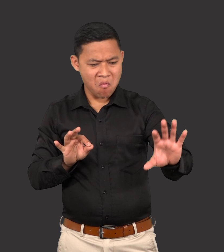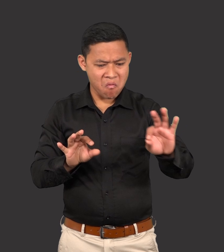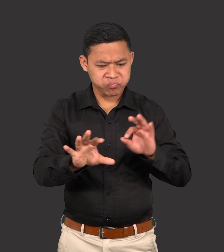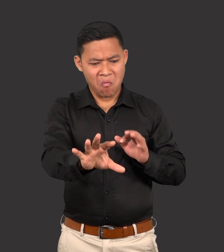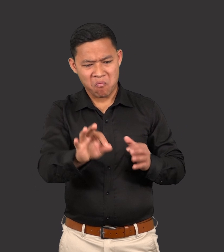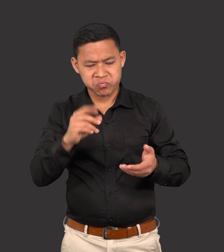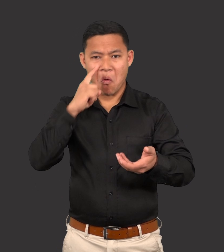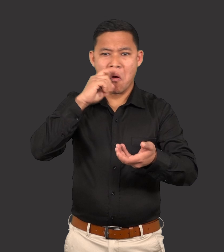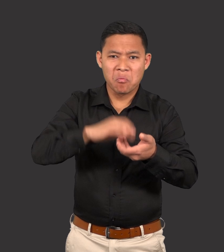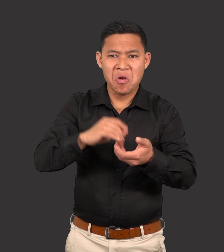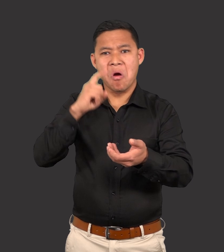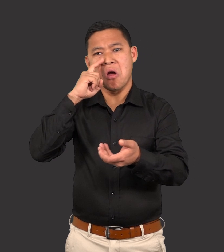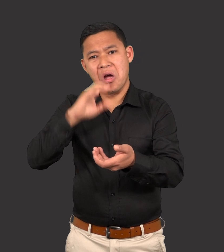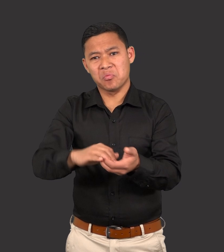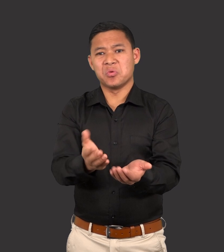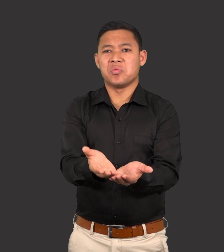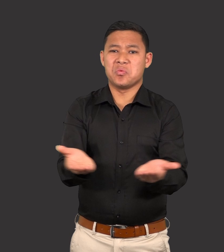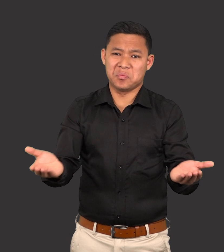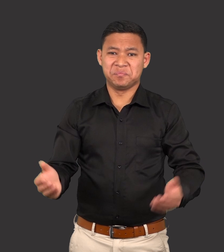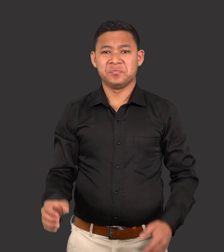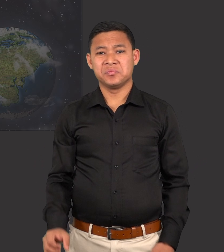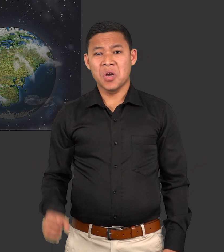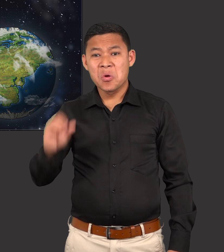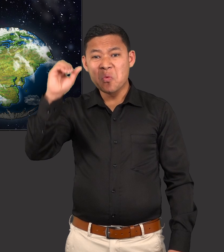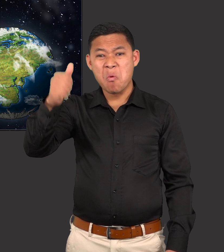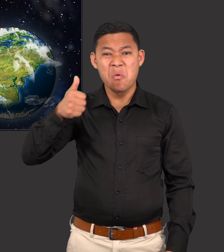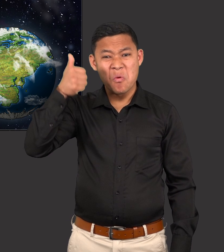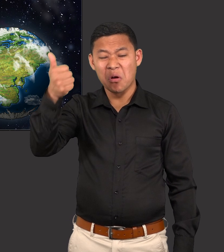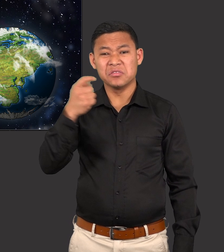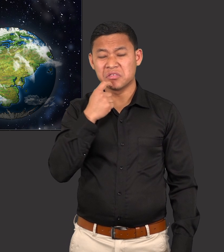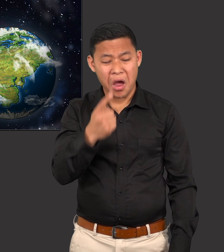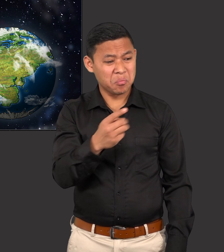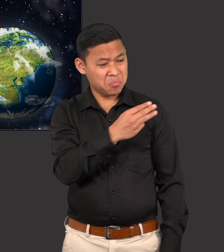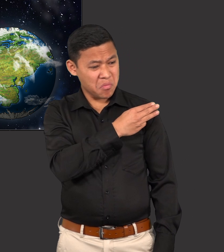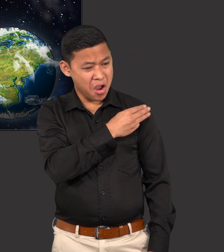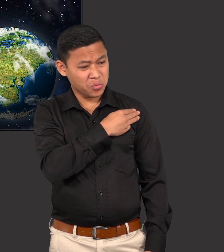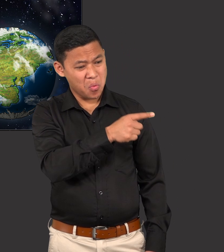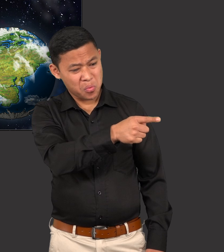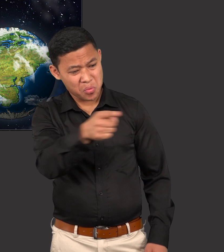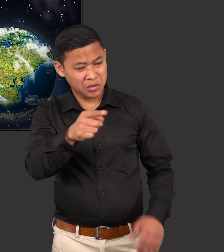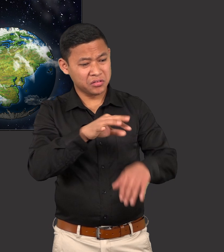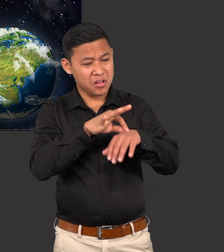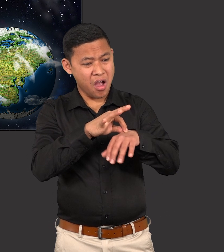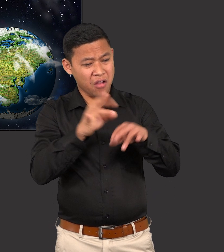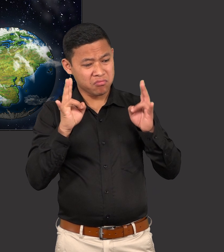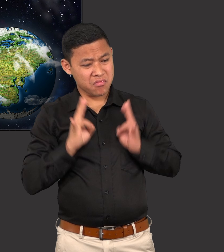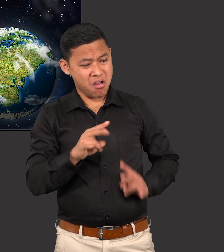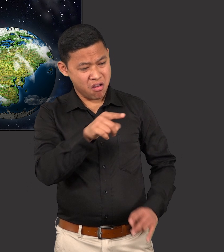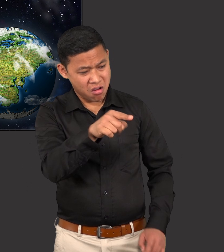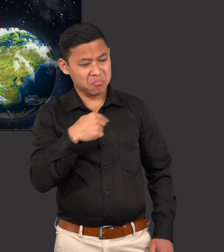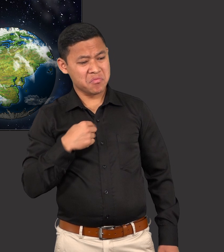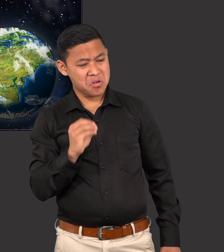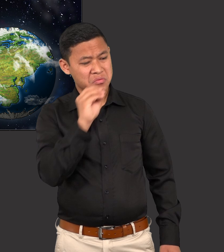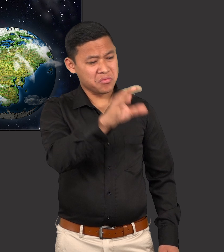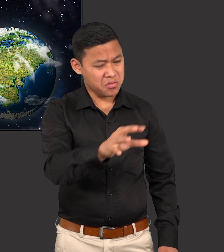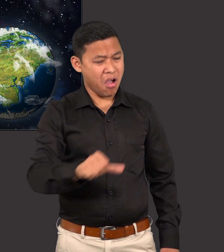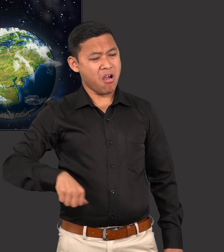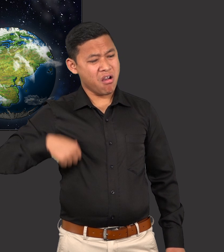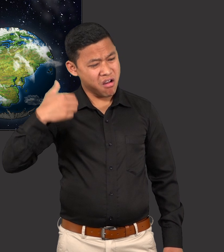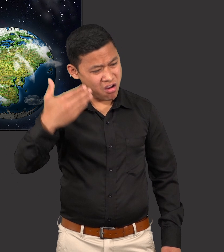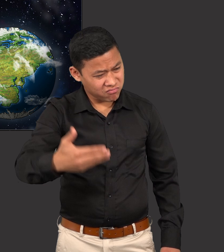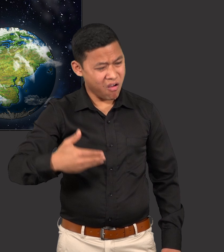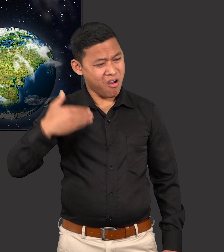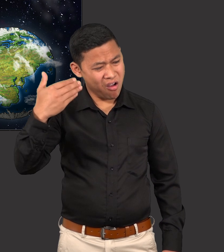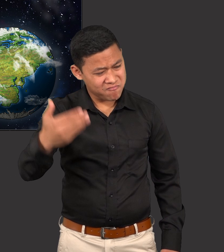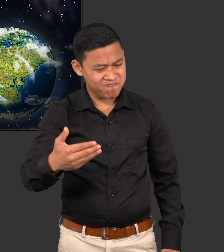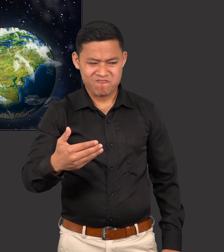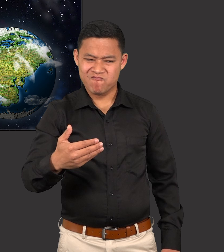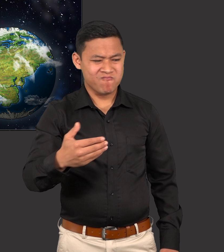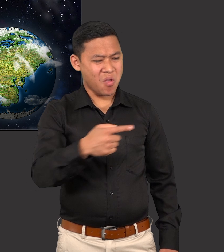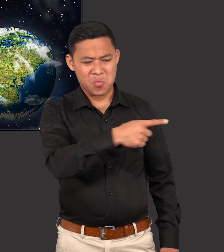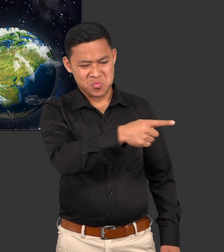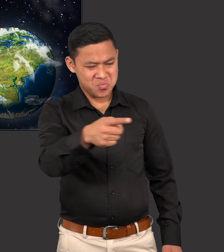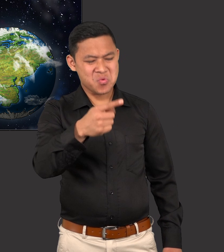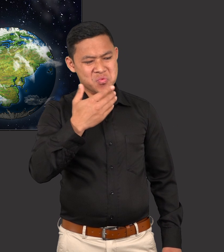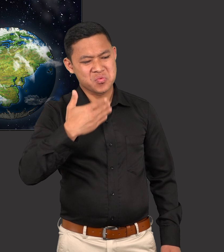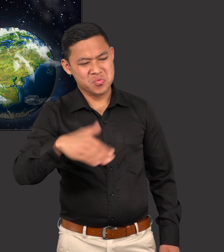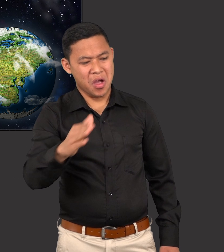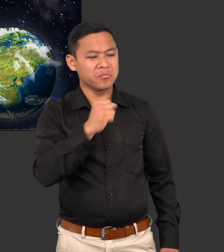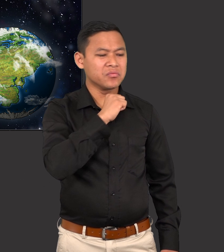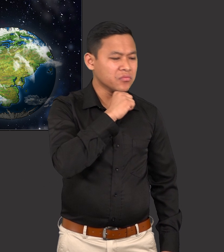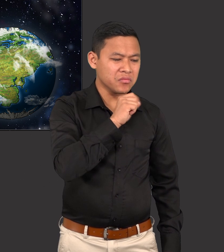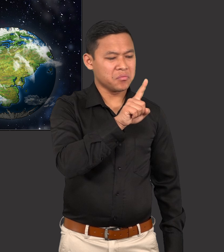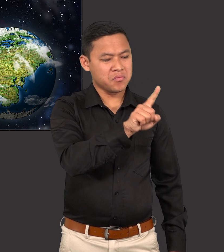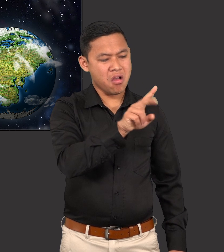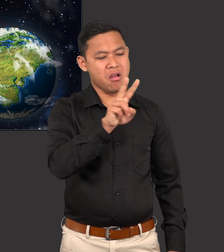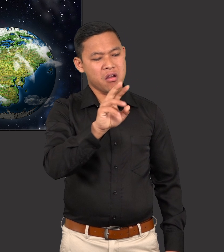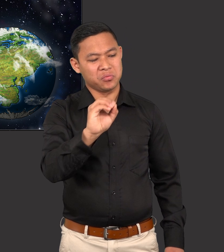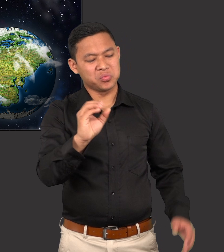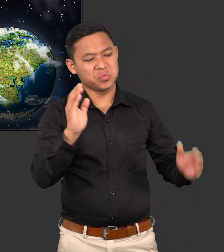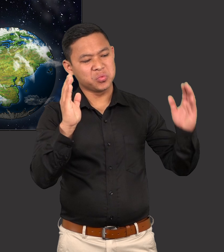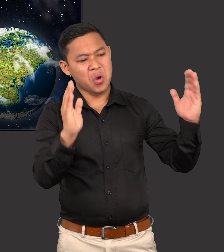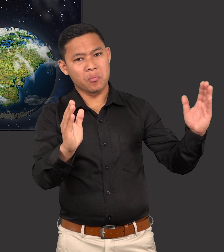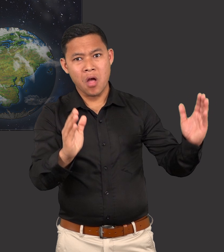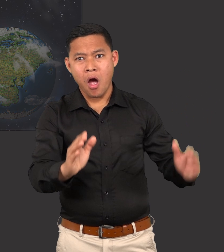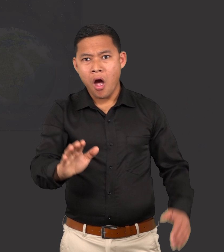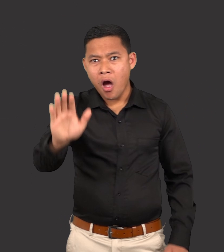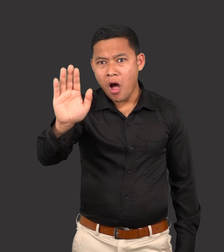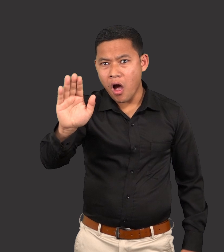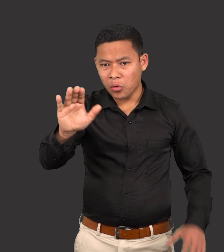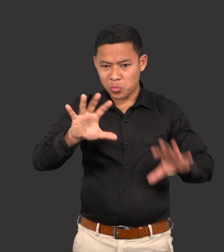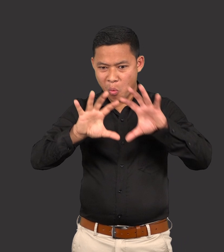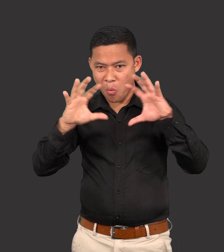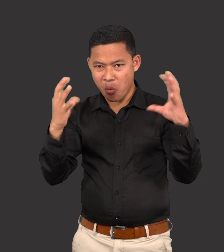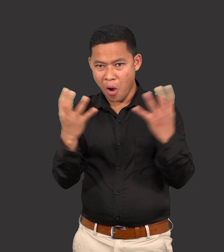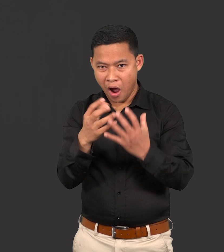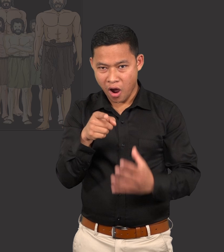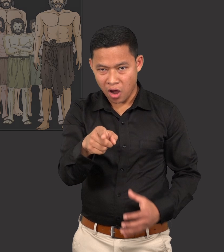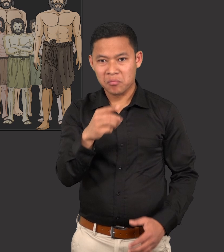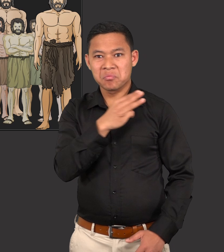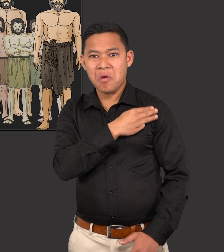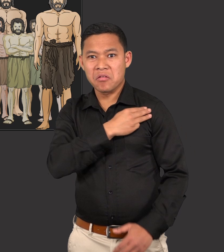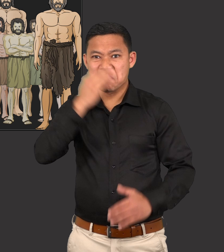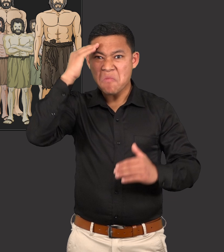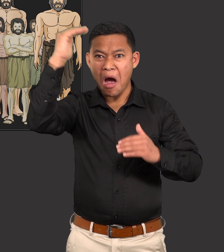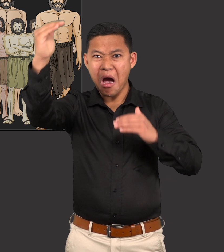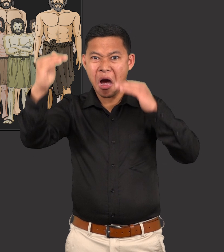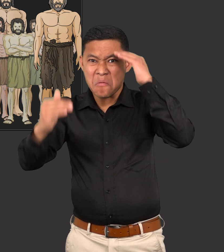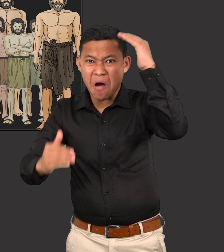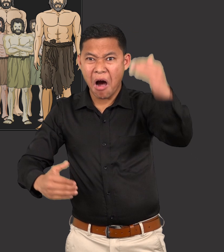So the LORD said, “My Spirit will not contend with man forever, for he is mortal; his days shall be 120 years.”